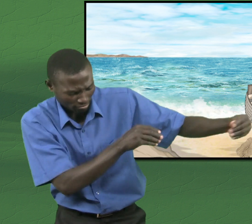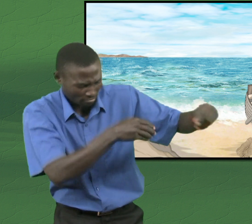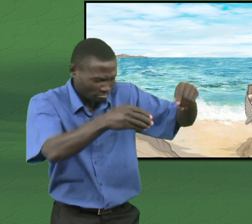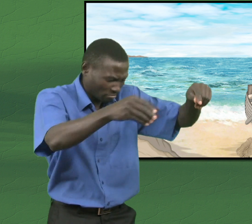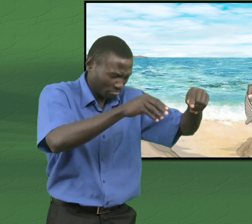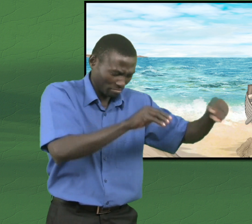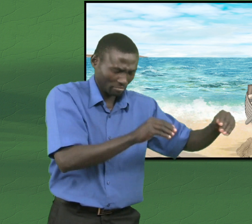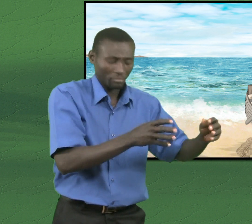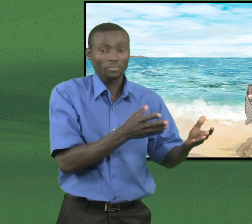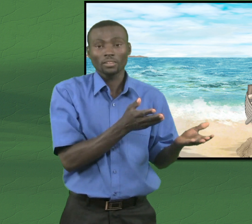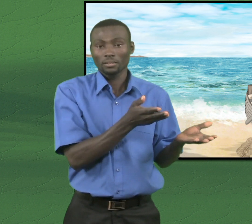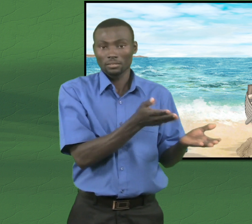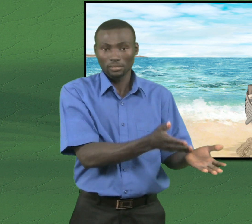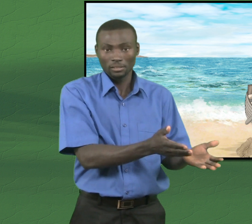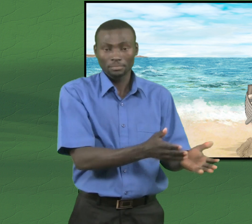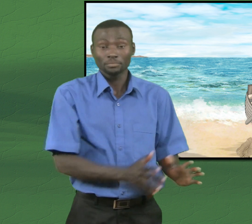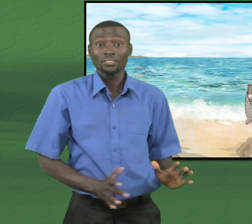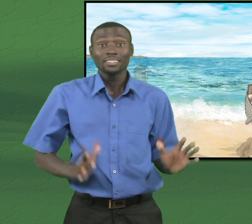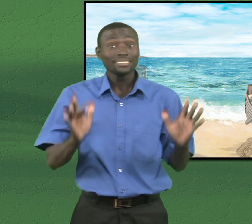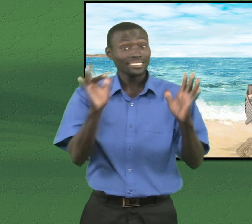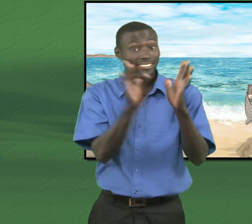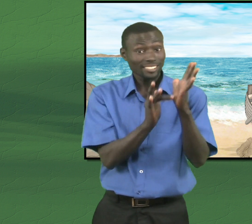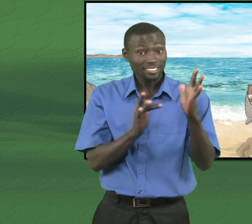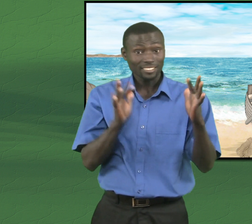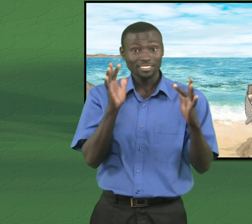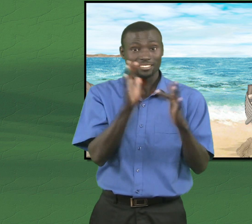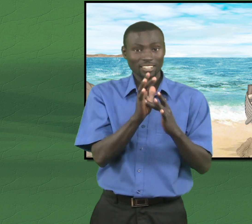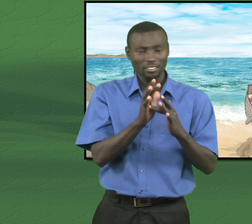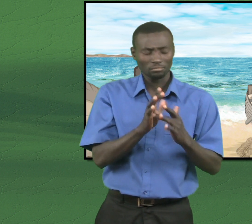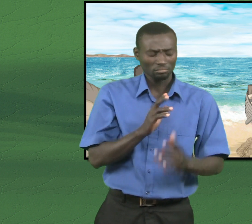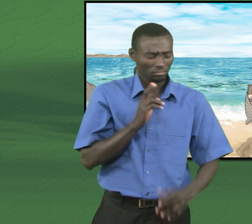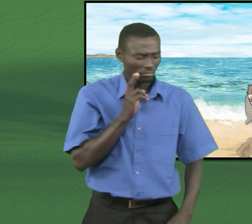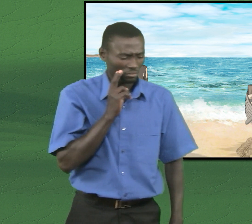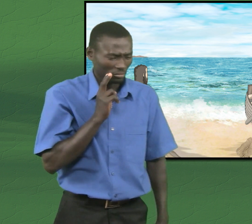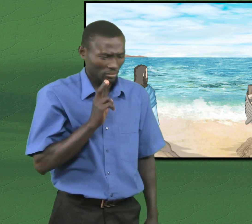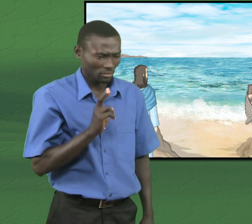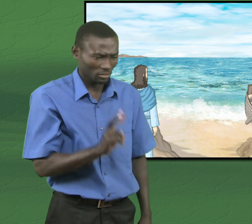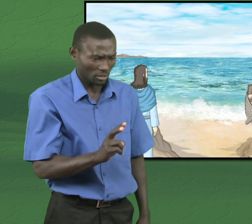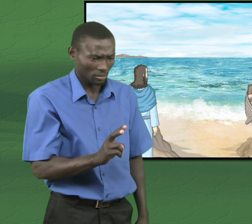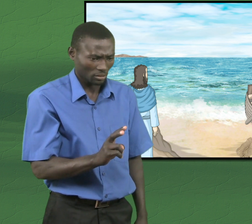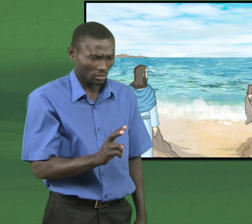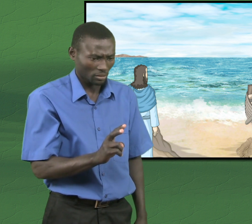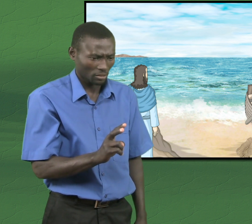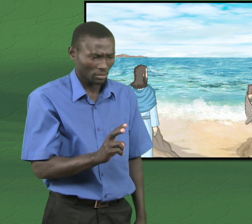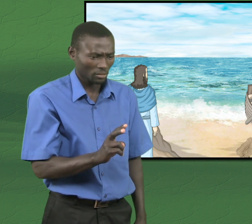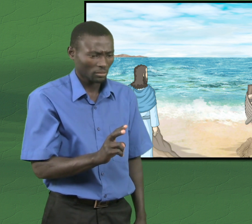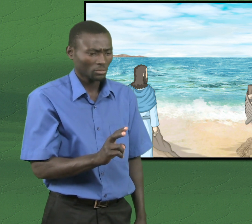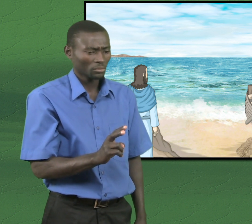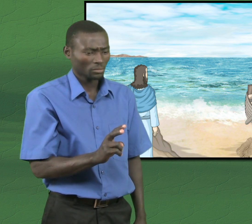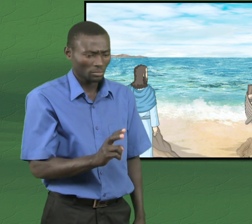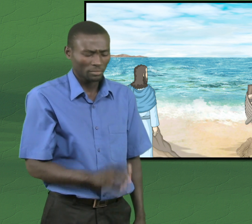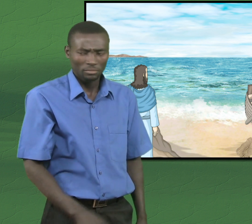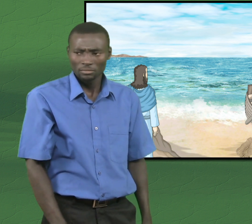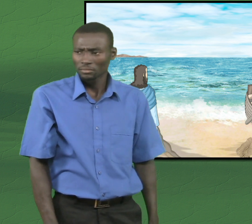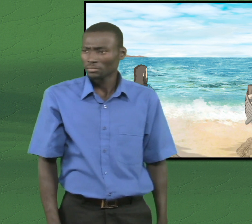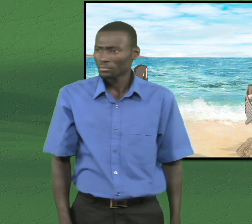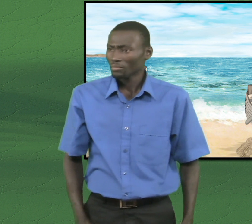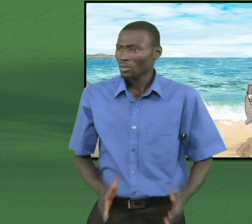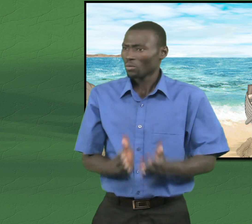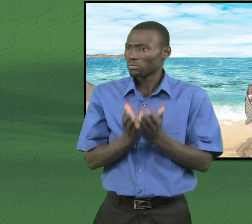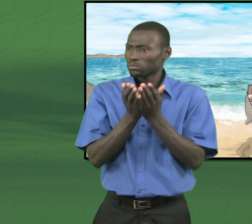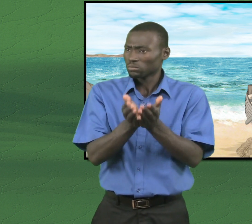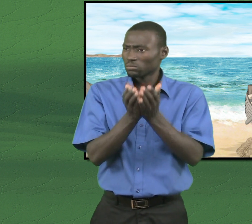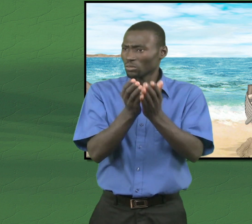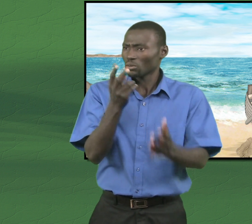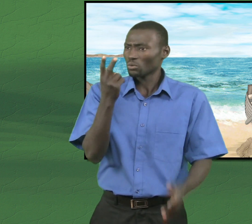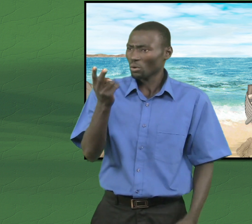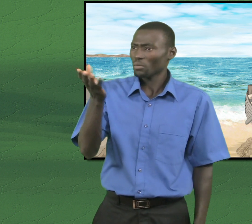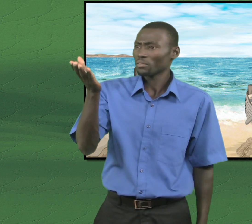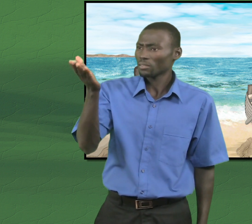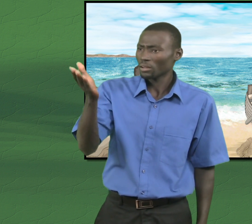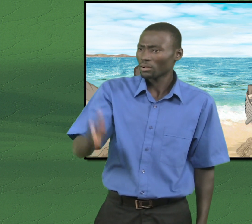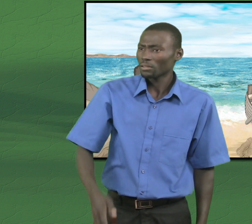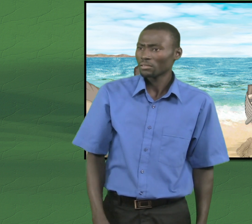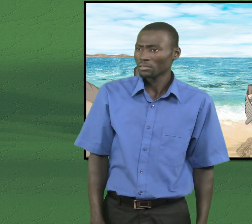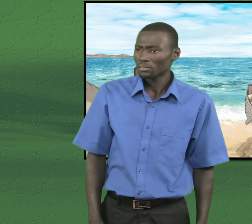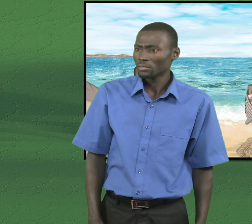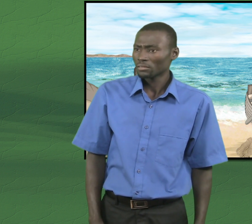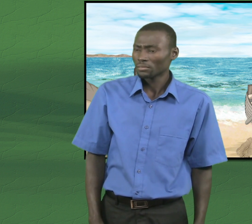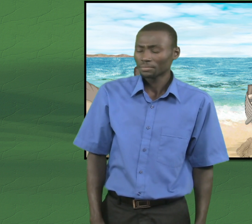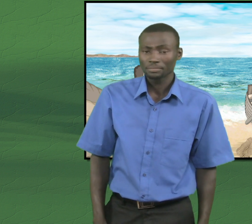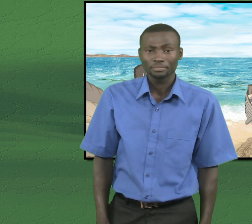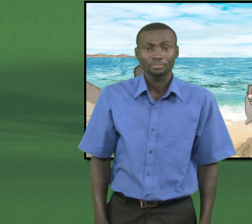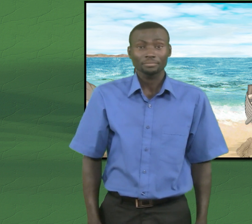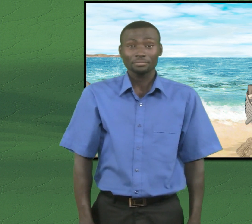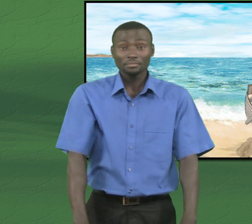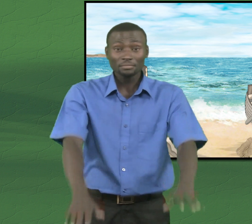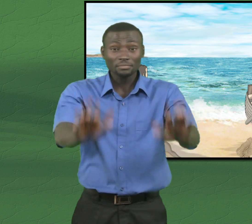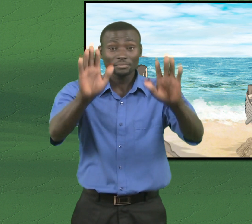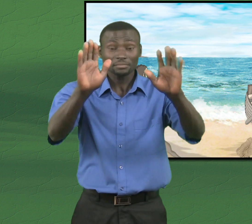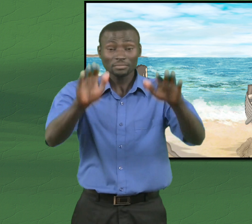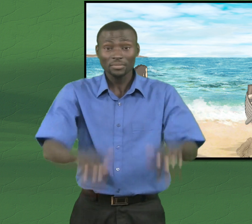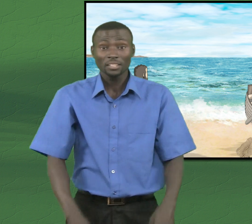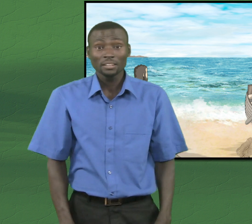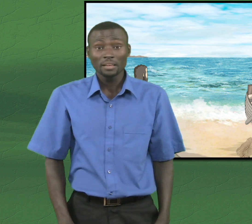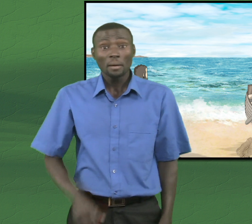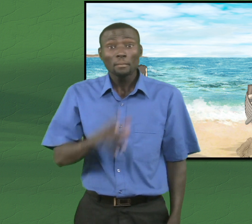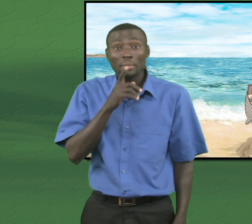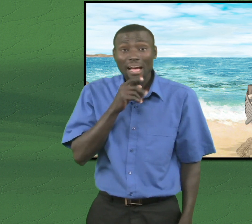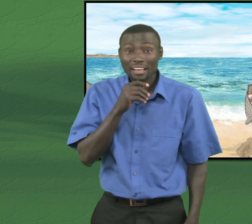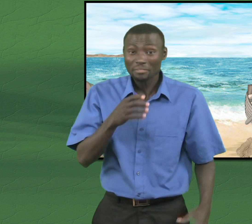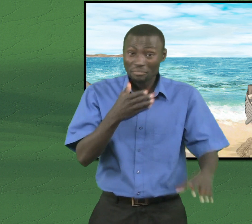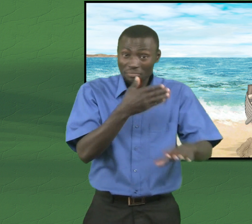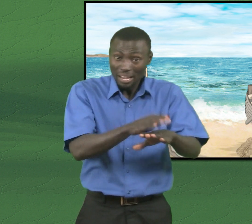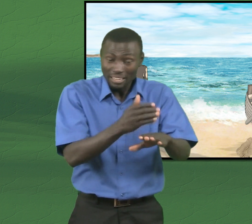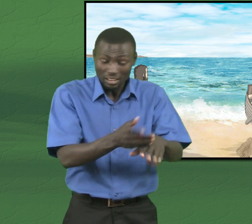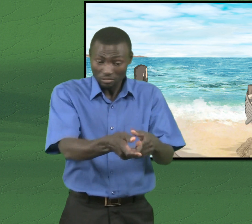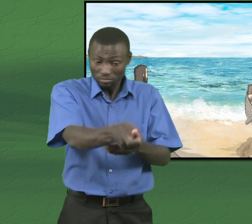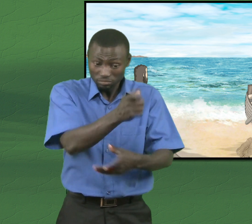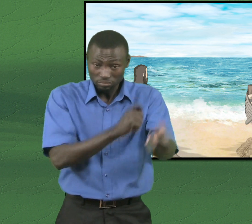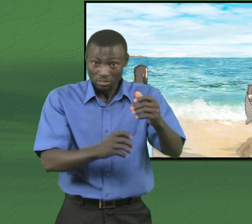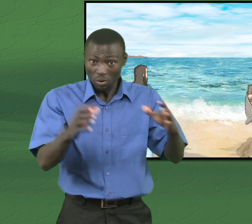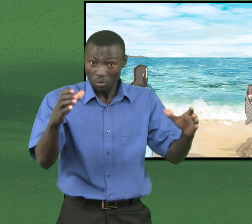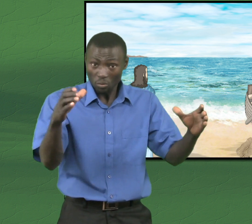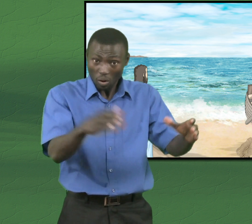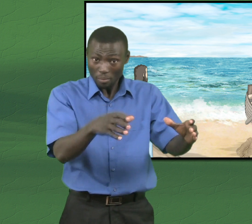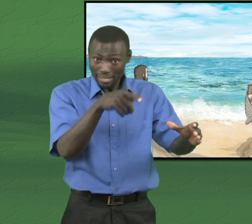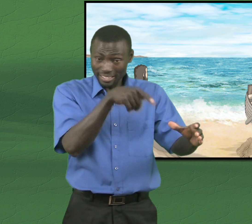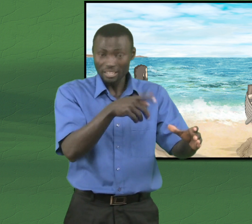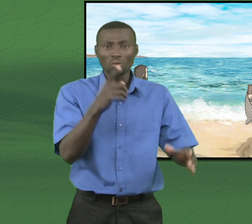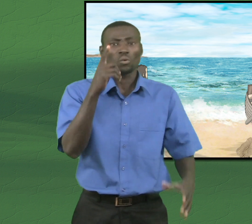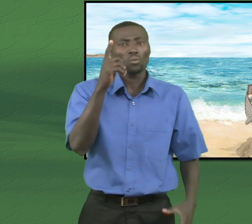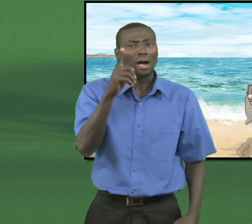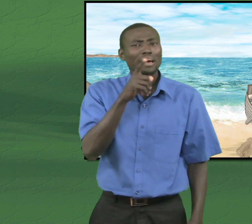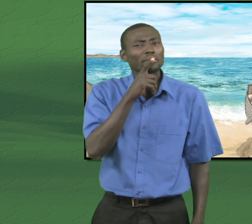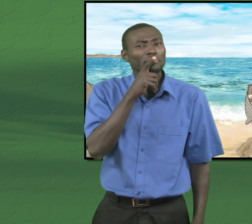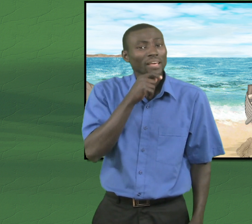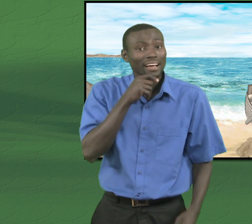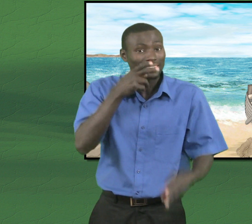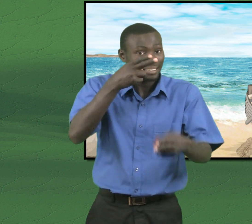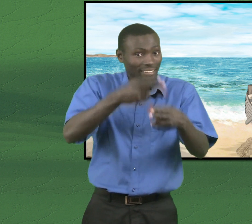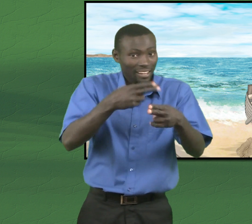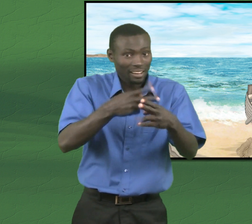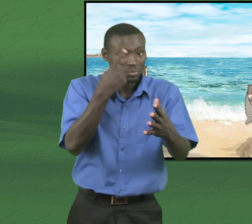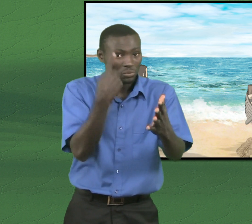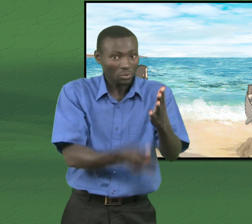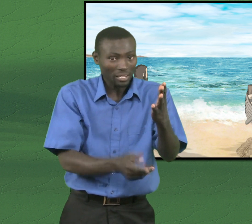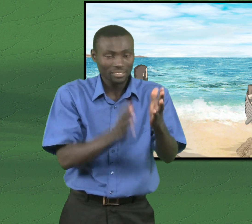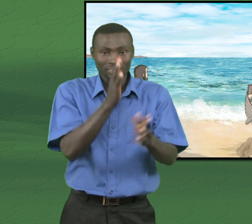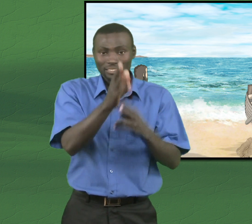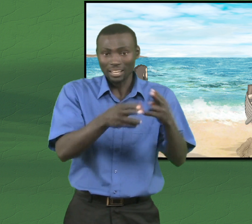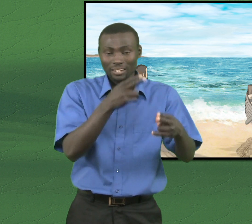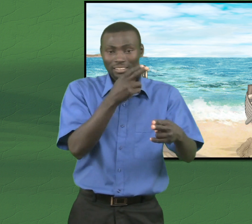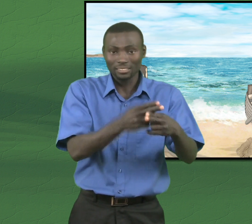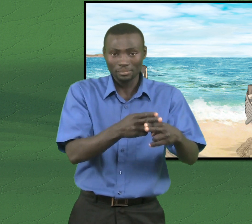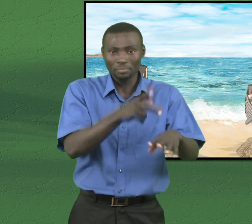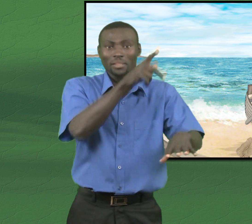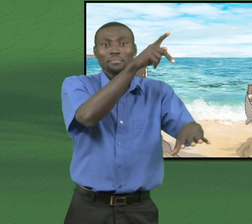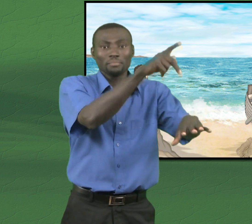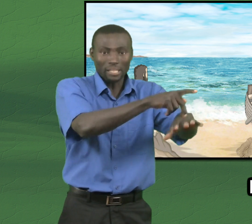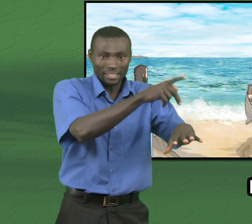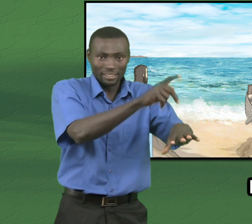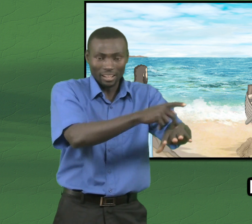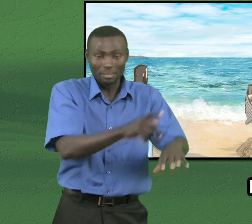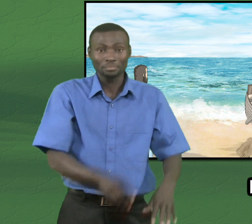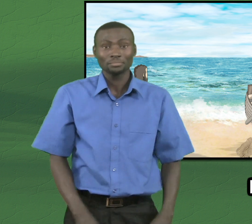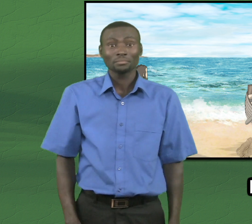The fishermen had left them and were washing their nets.